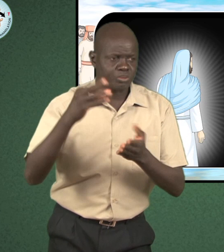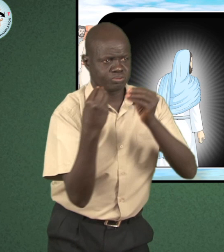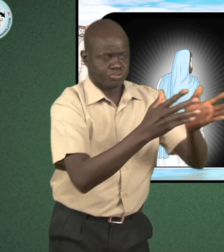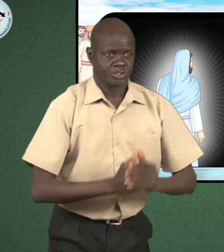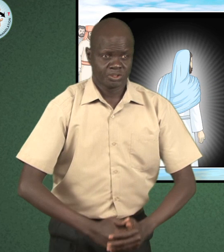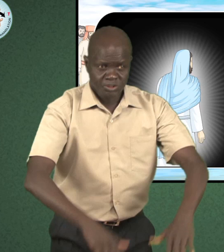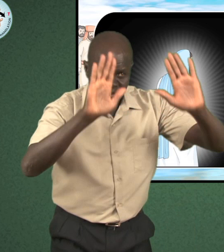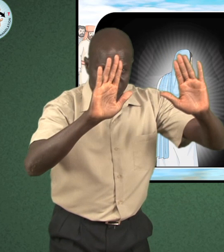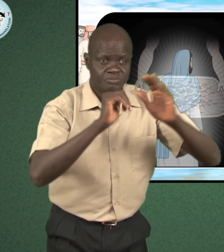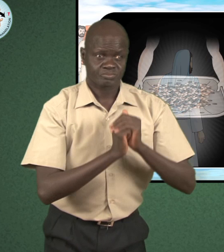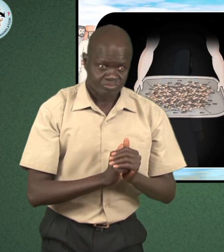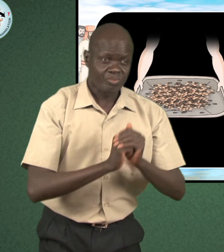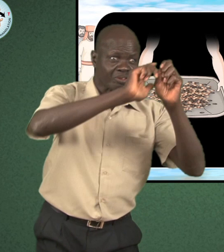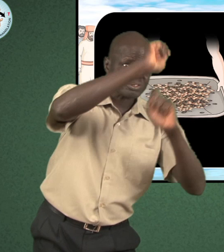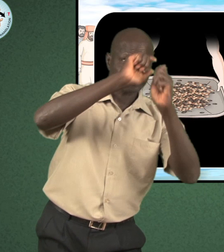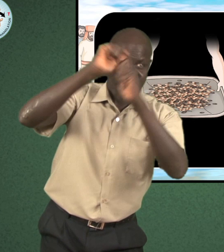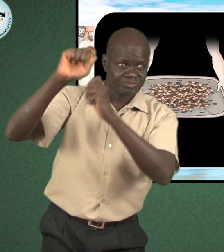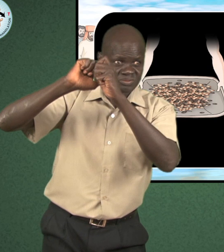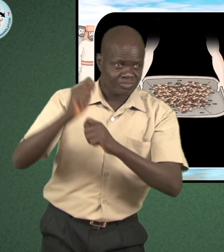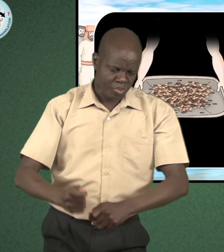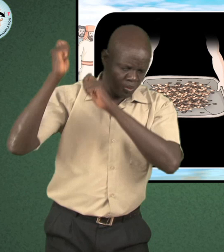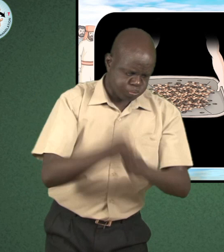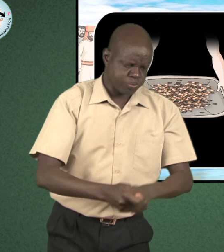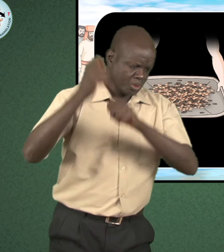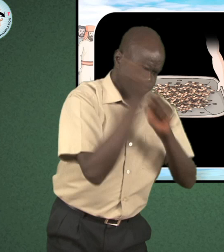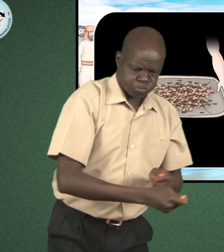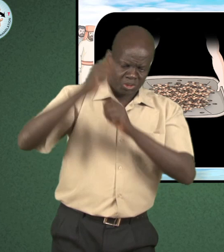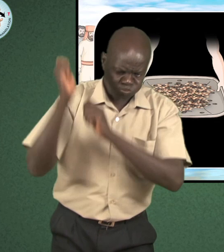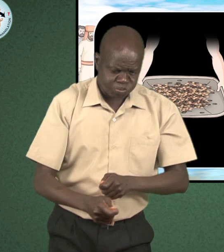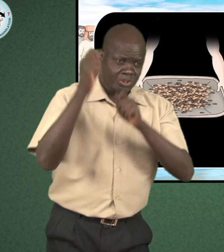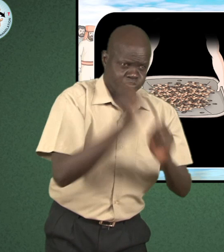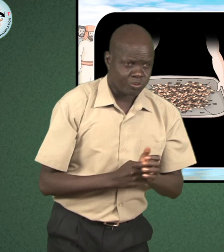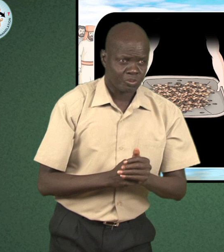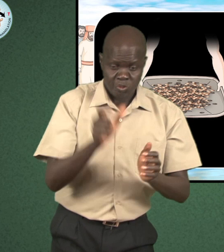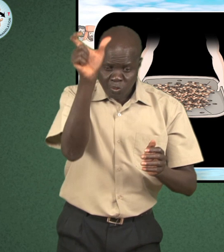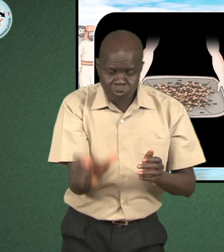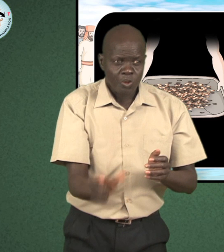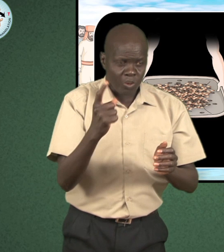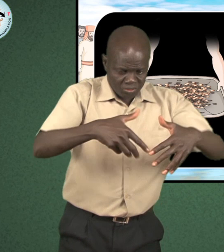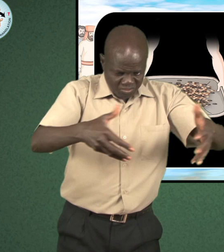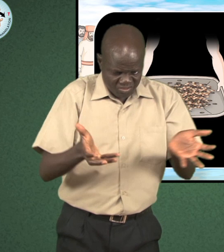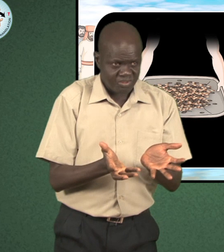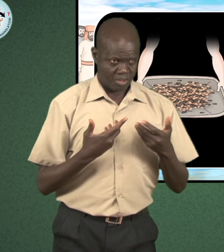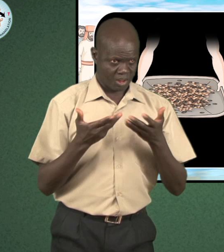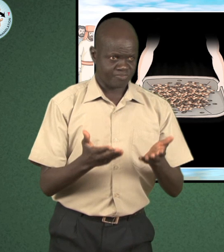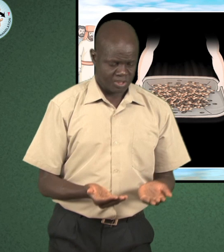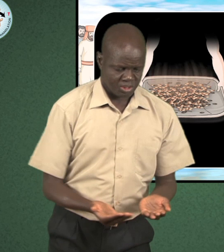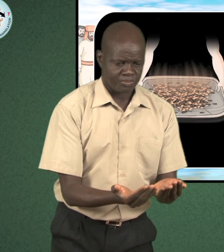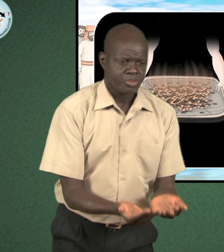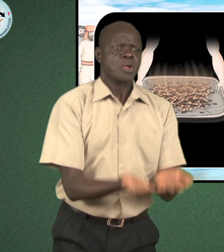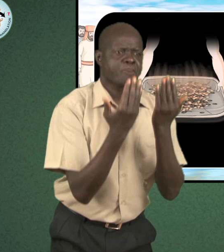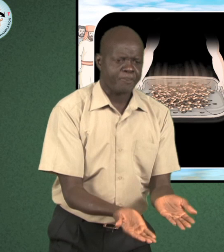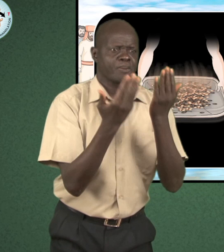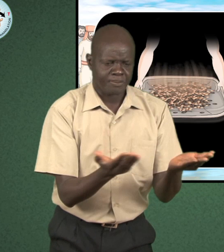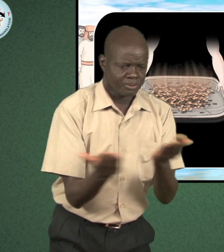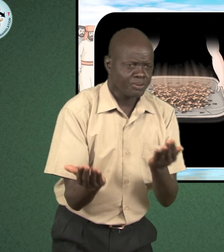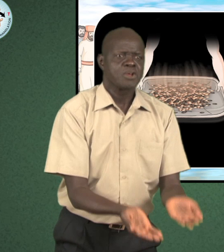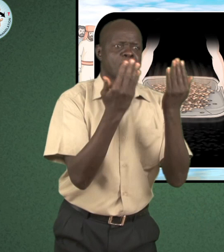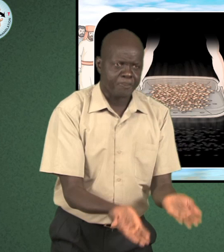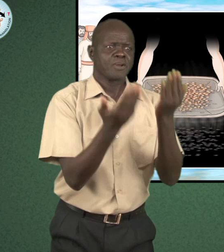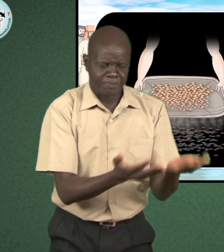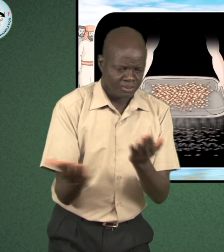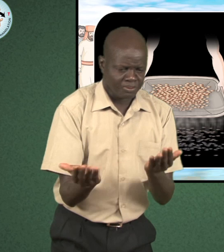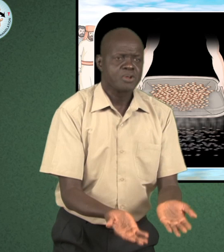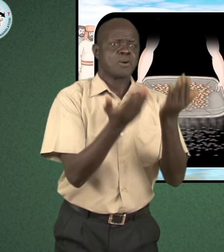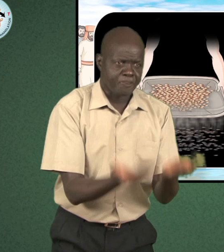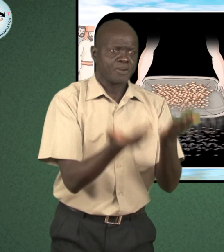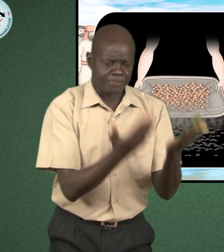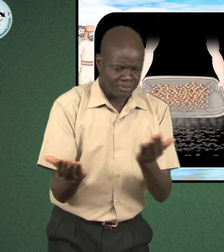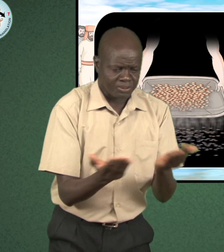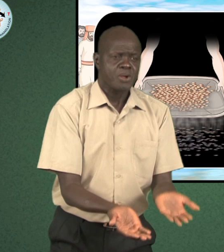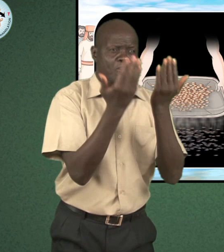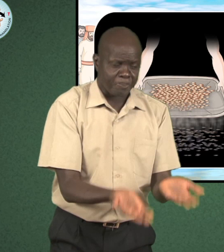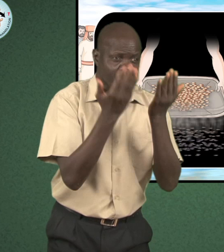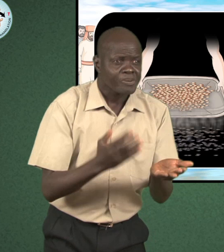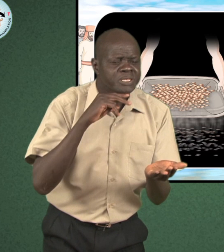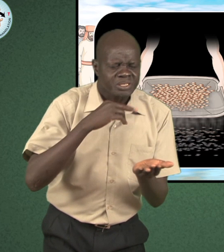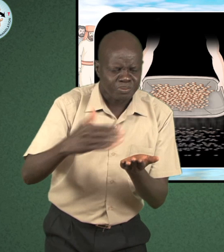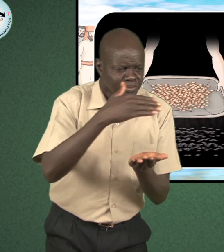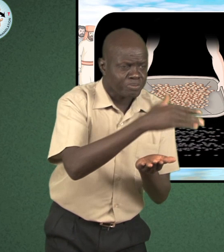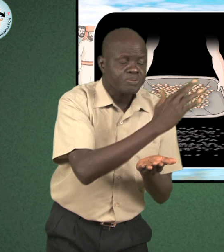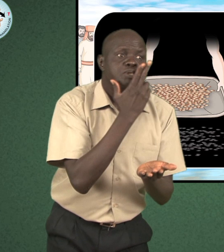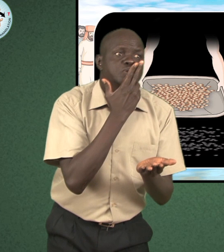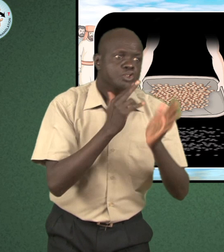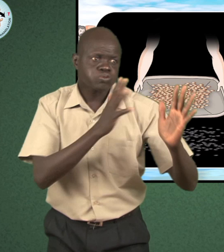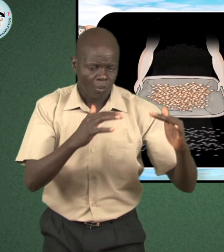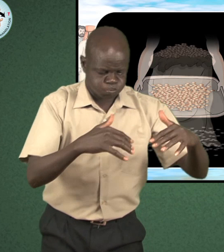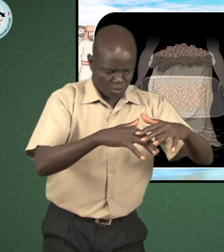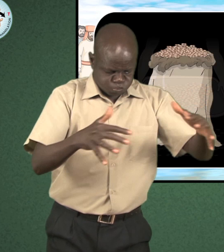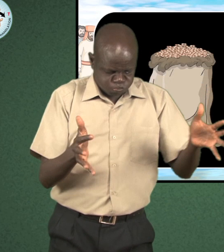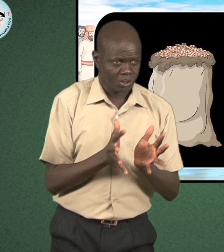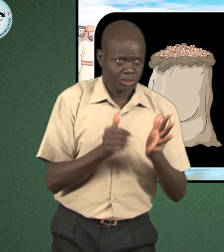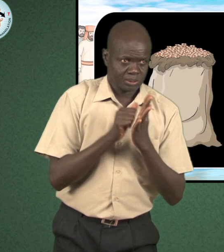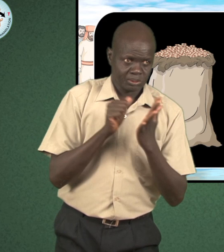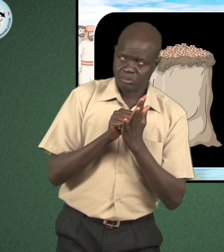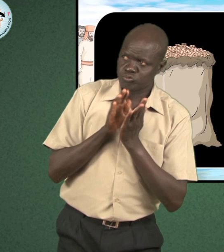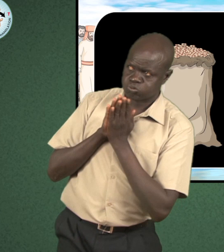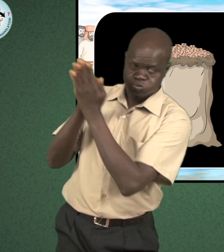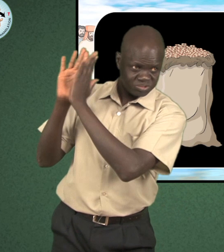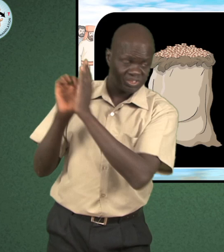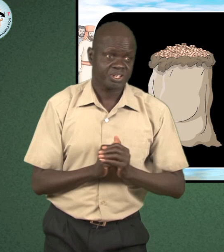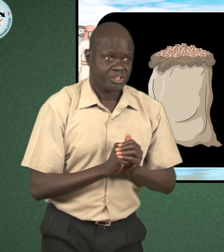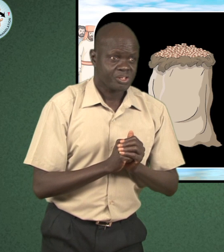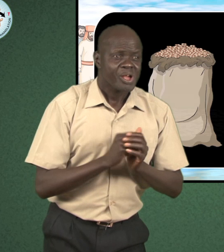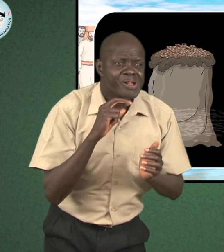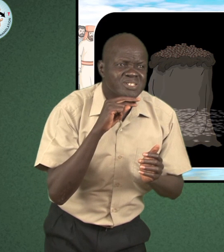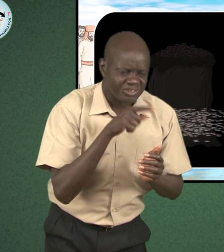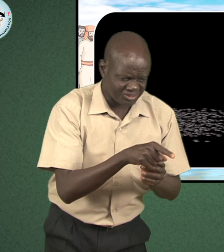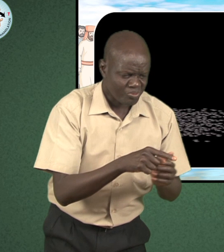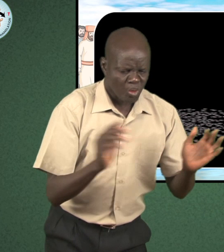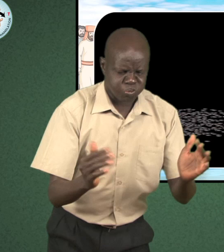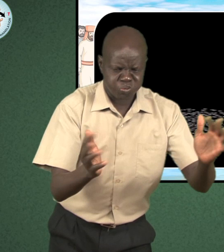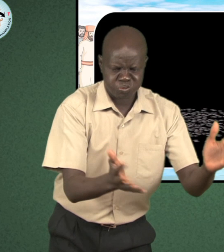His winnowing fork is in His hand to clear His threshing floor and to gather His wheat into the barn;